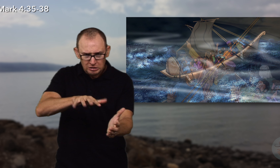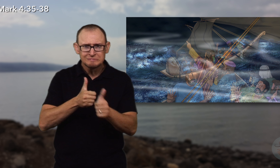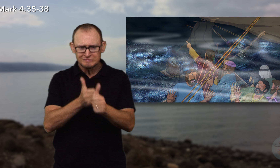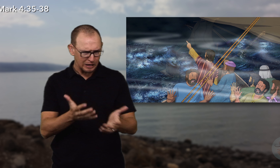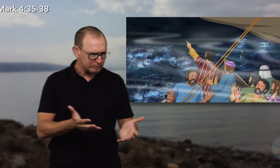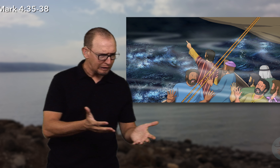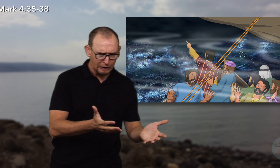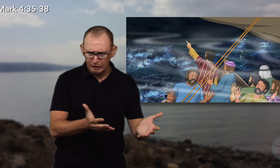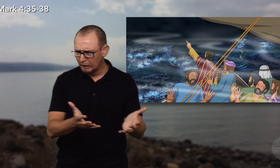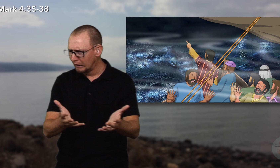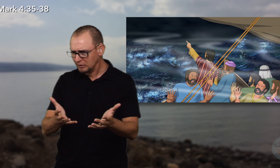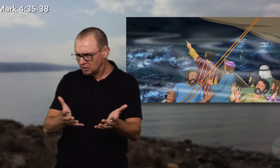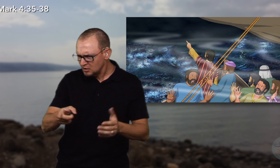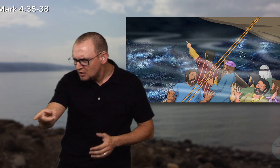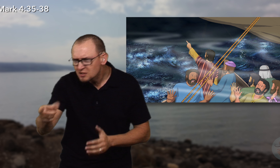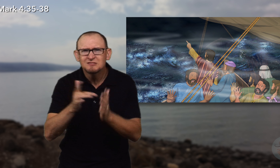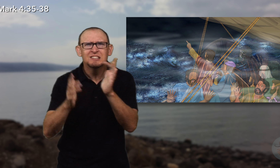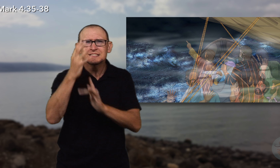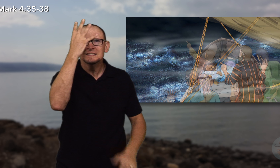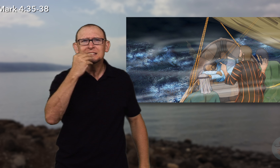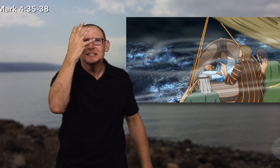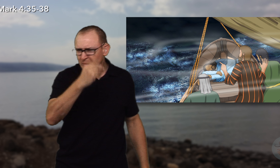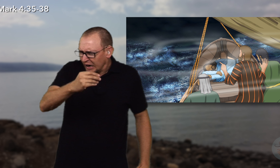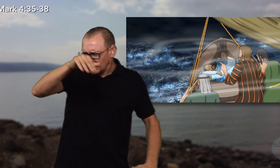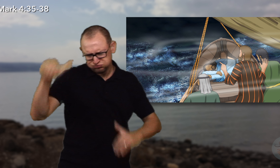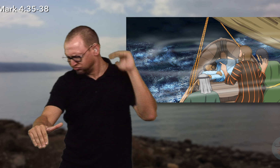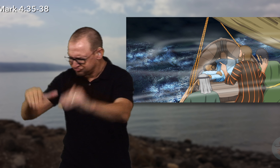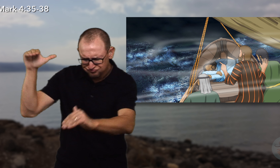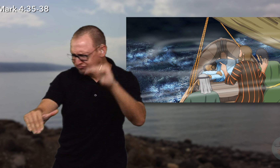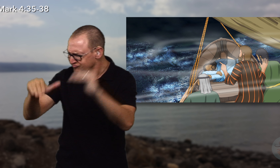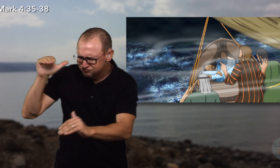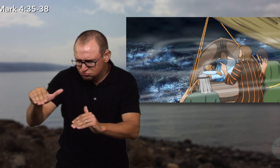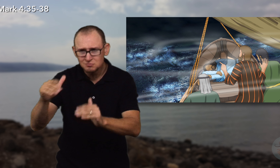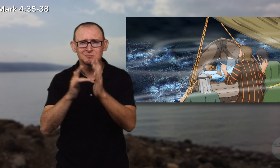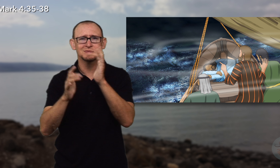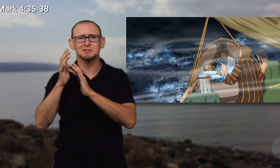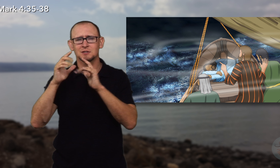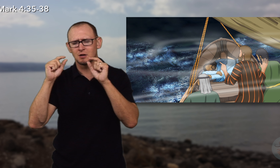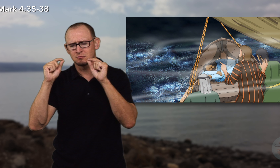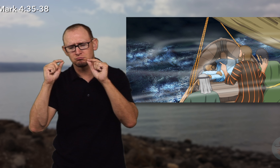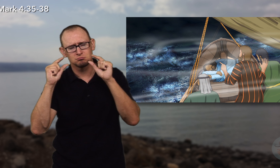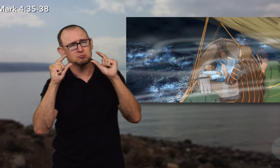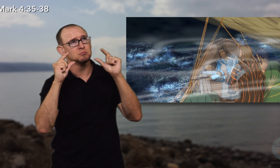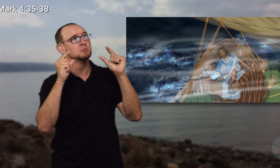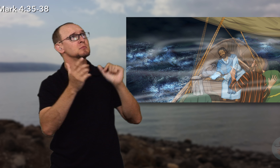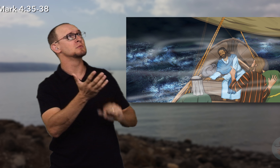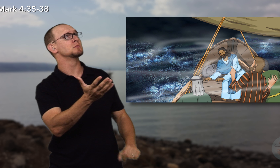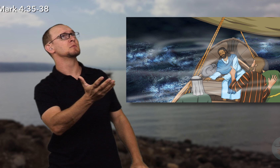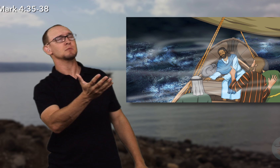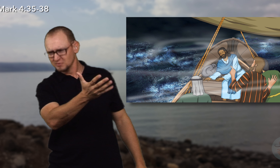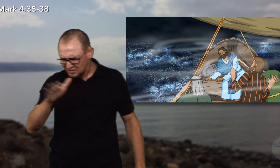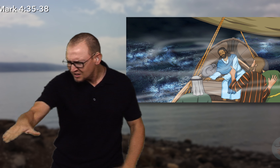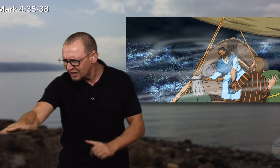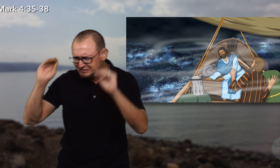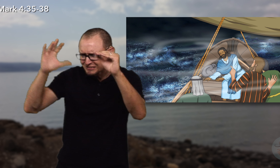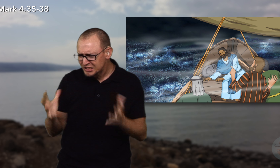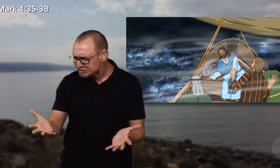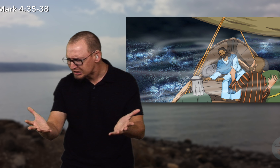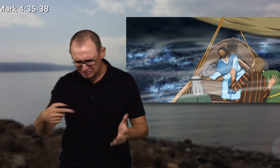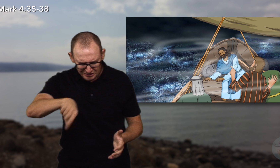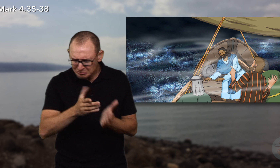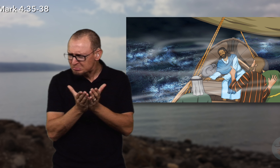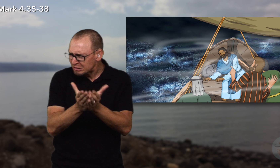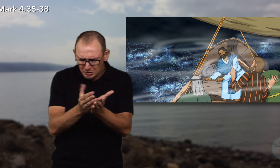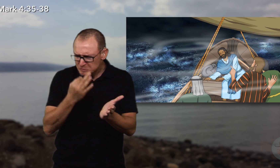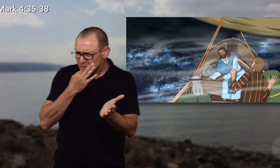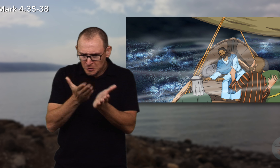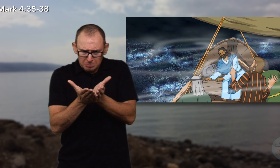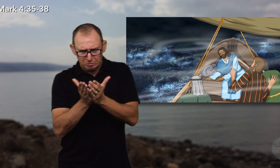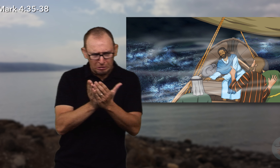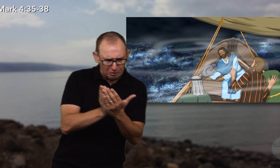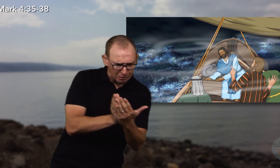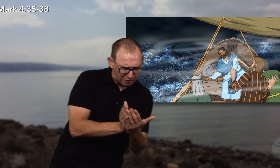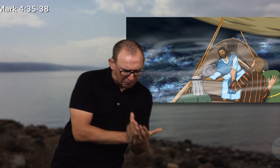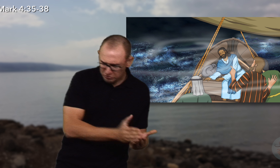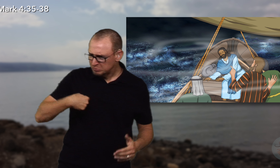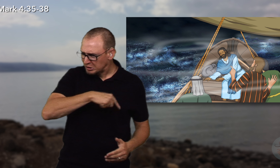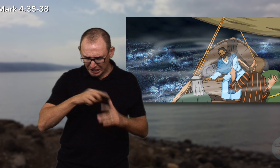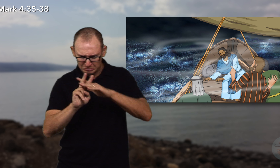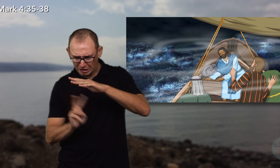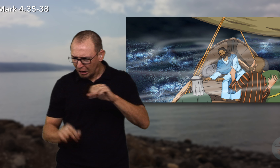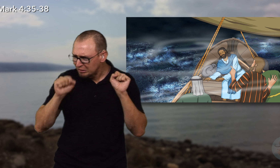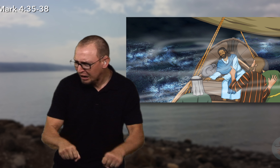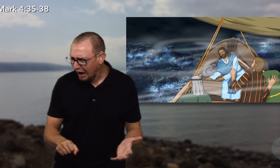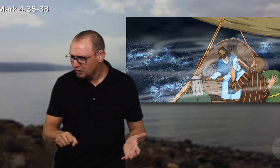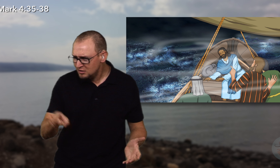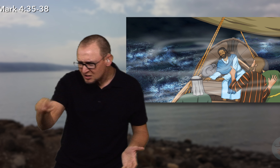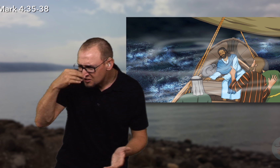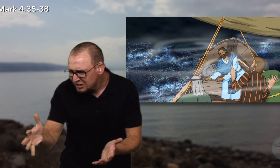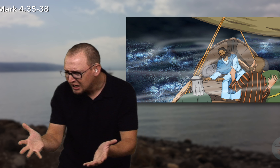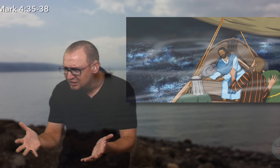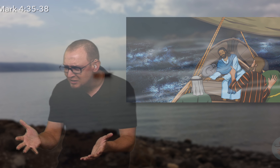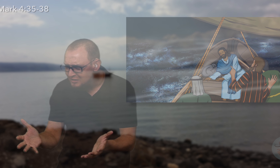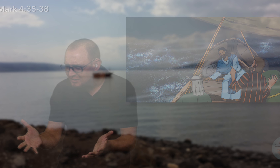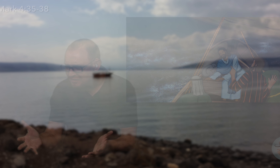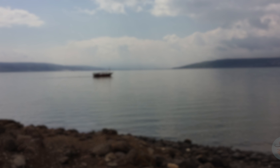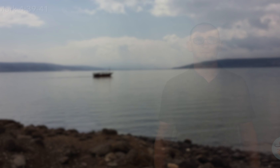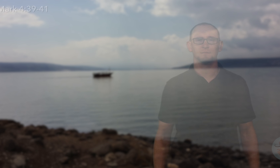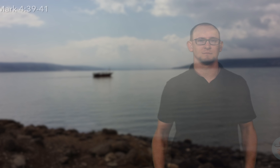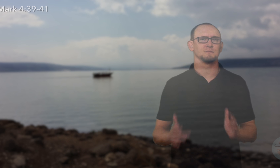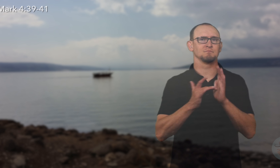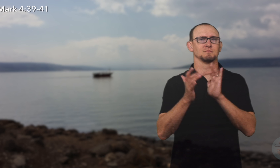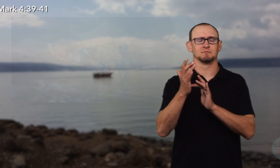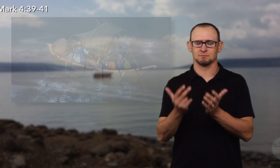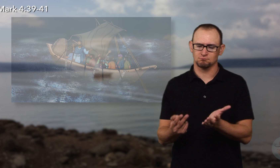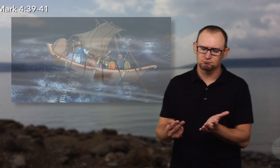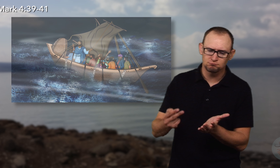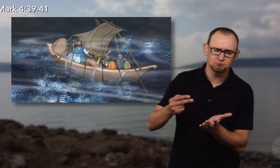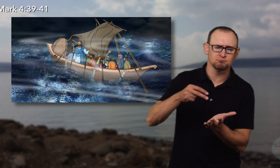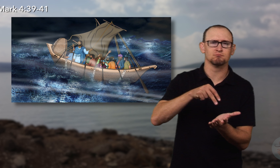So they woke Him and said, “Teacher, don’t You care that we are perishing?”